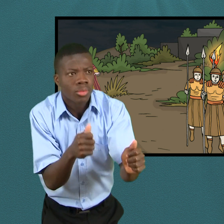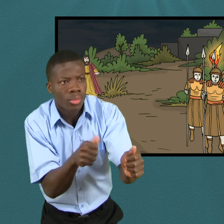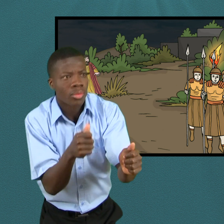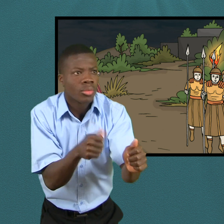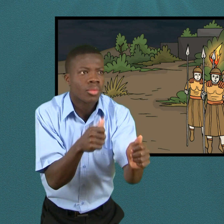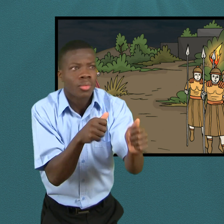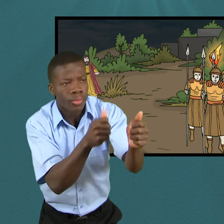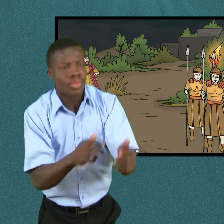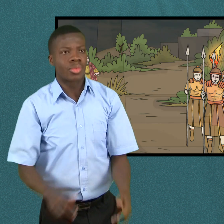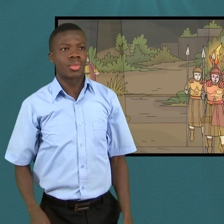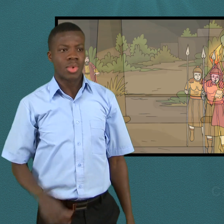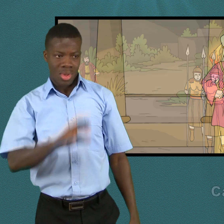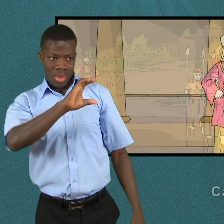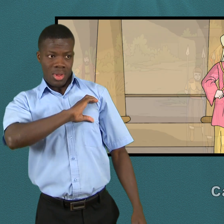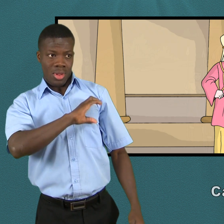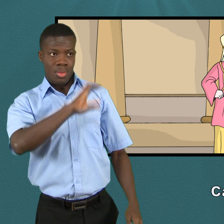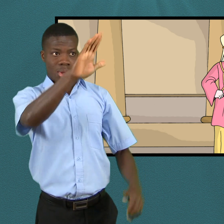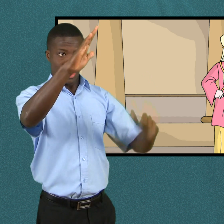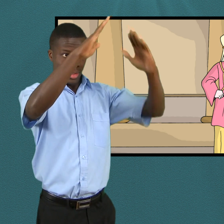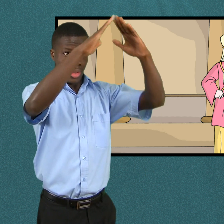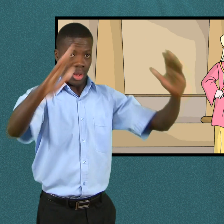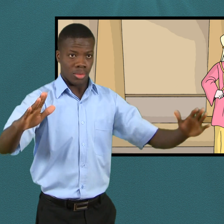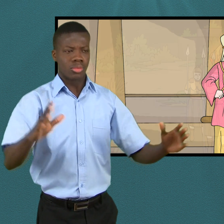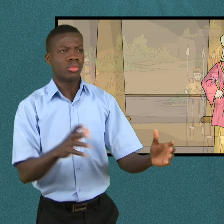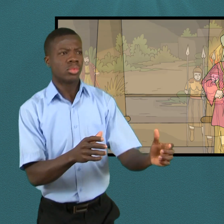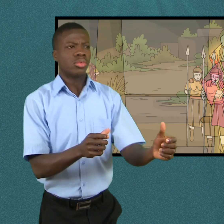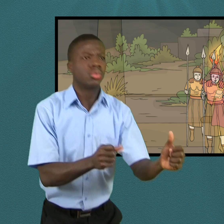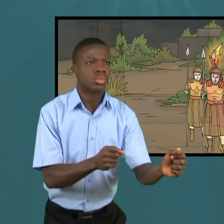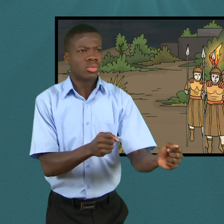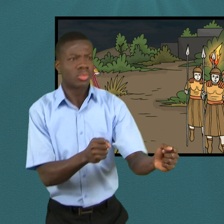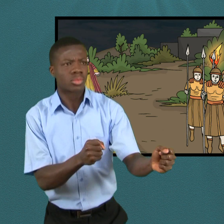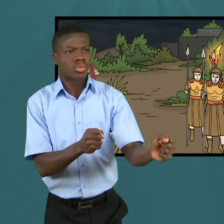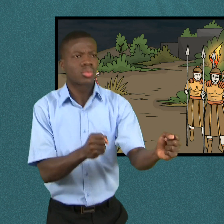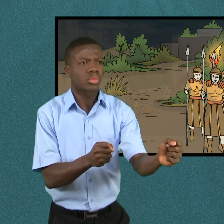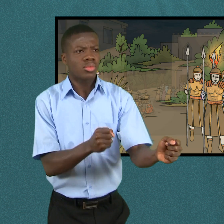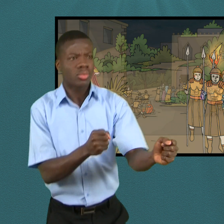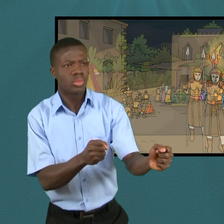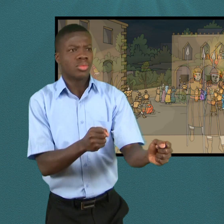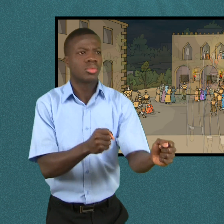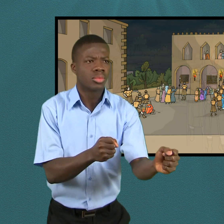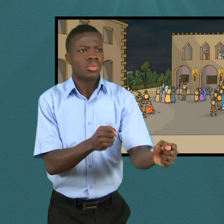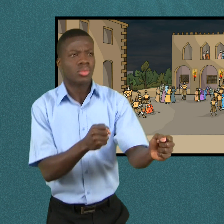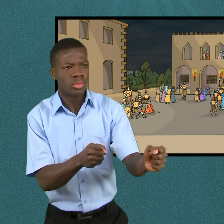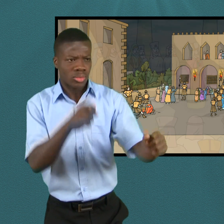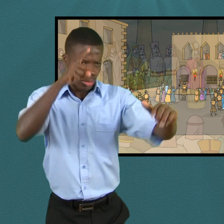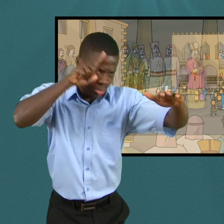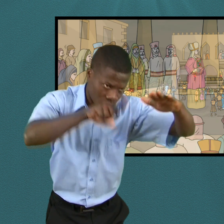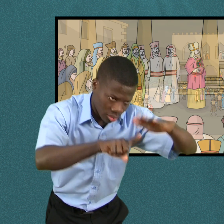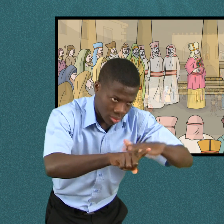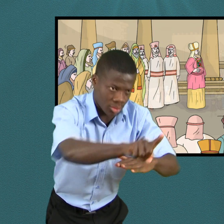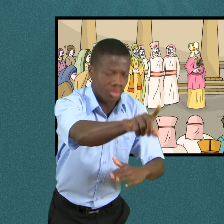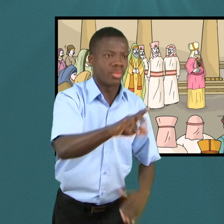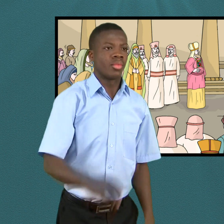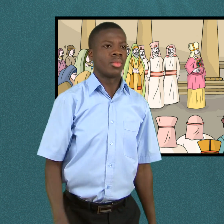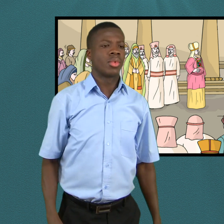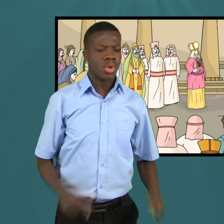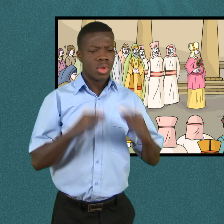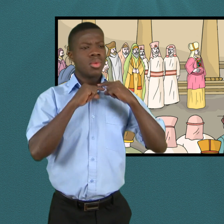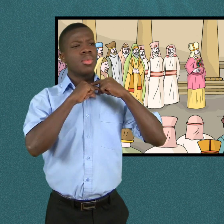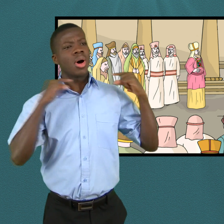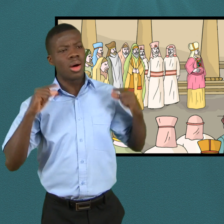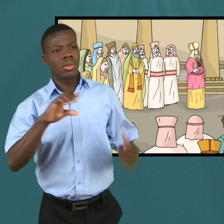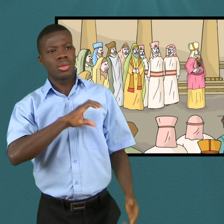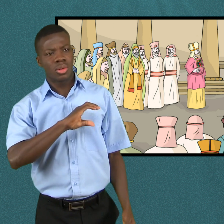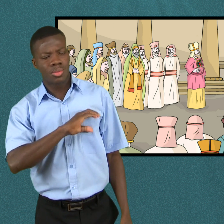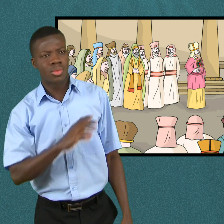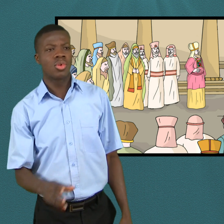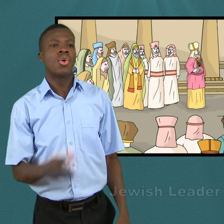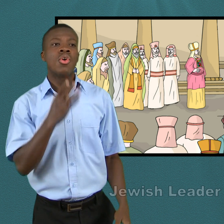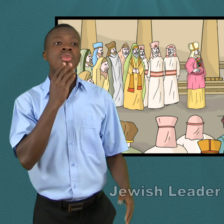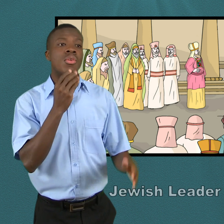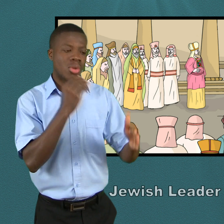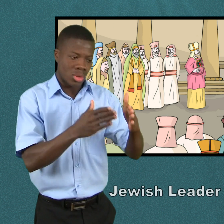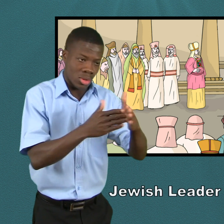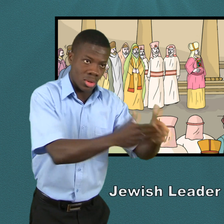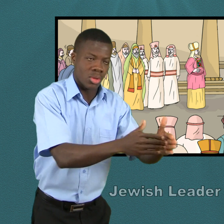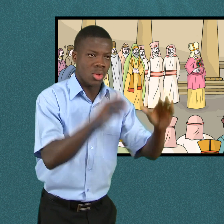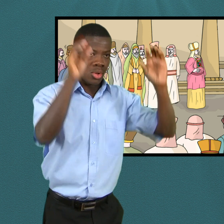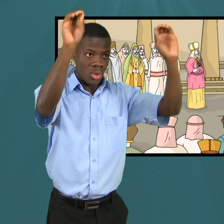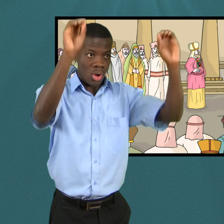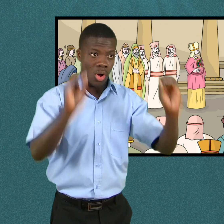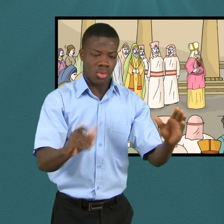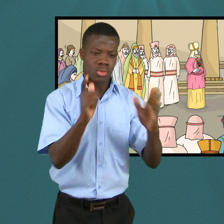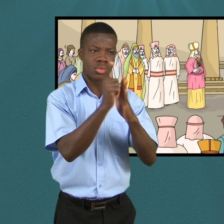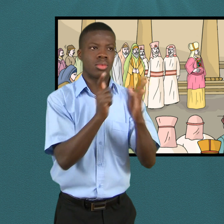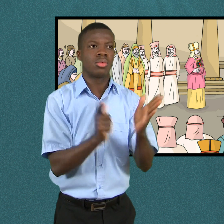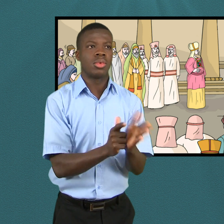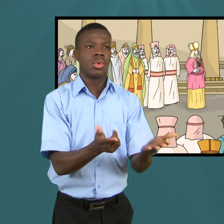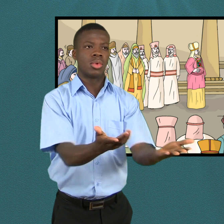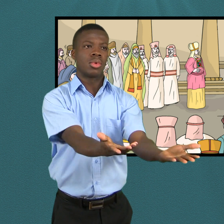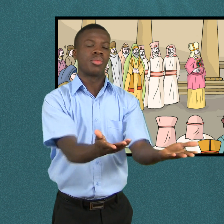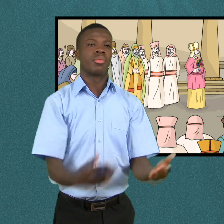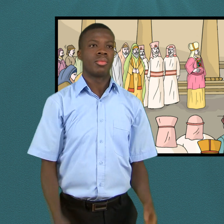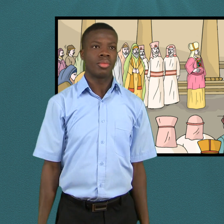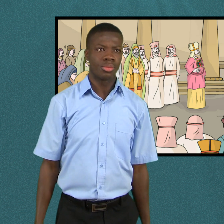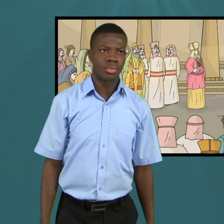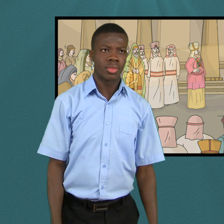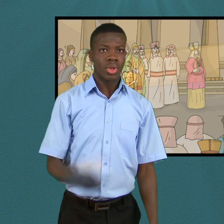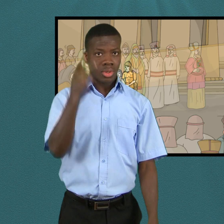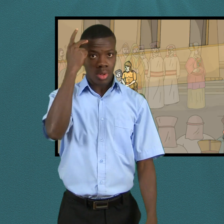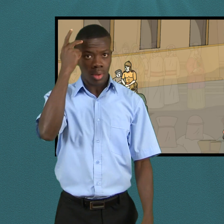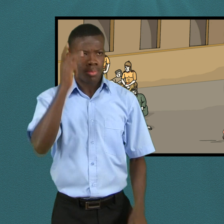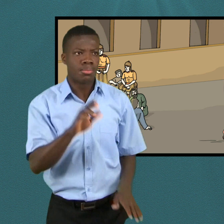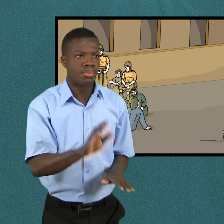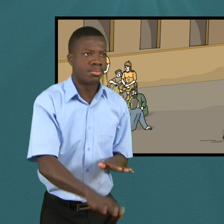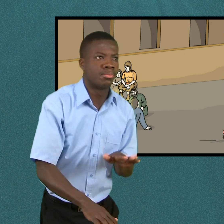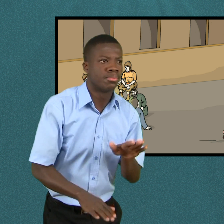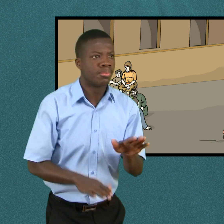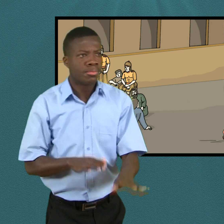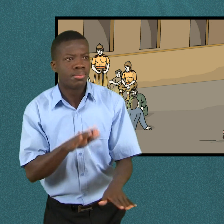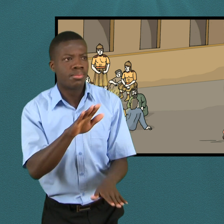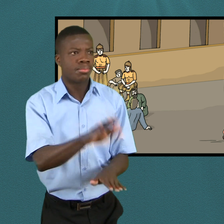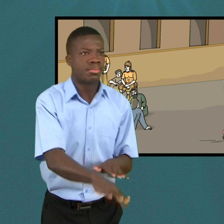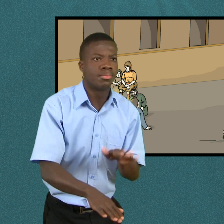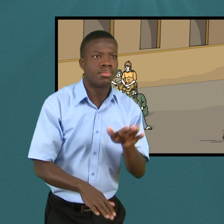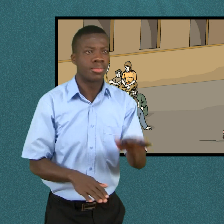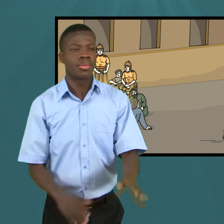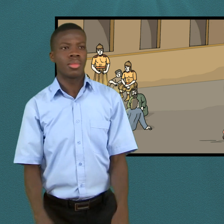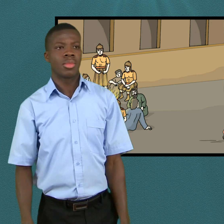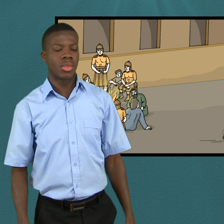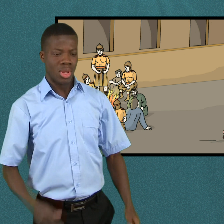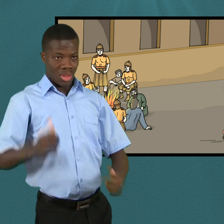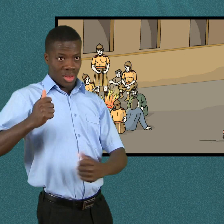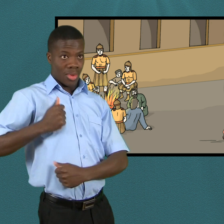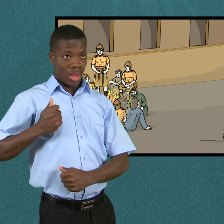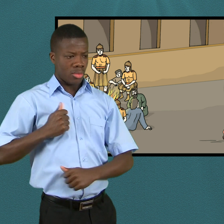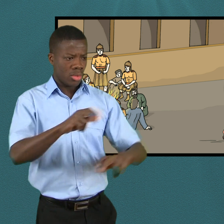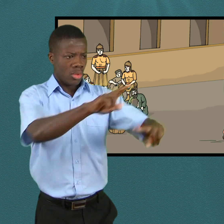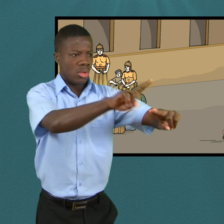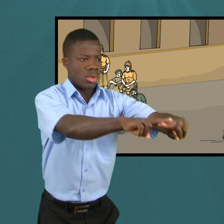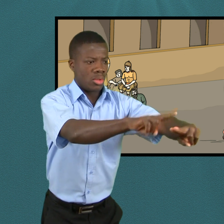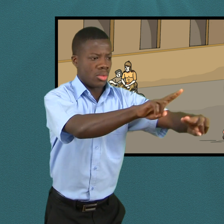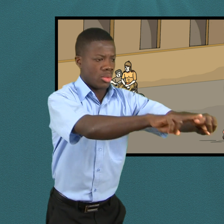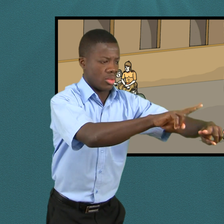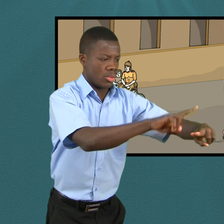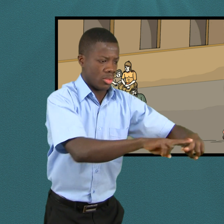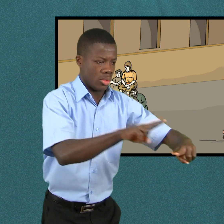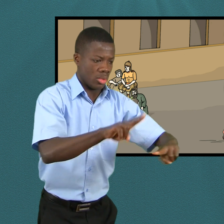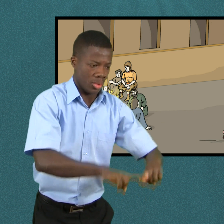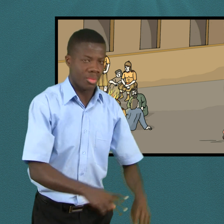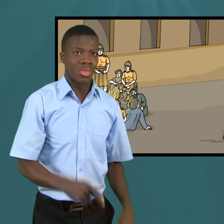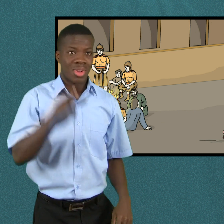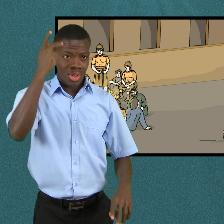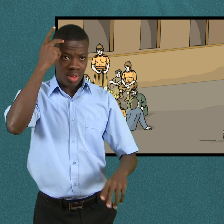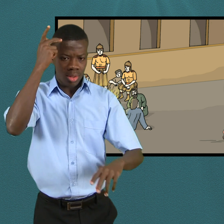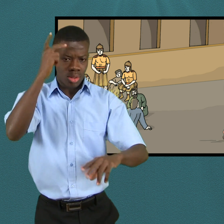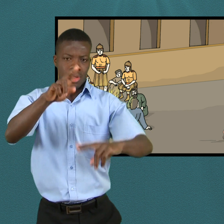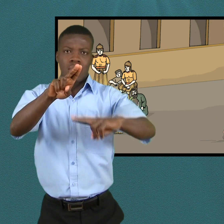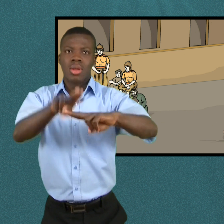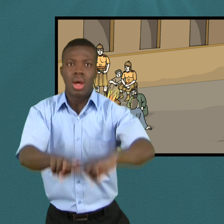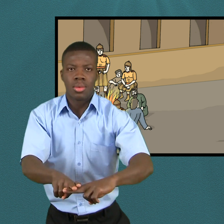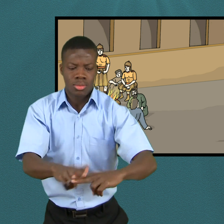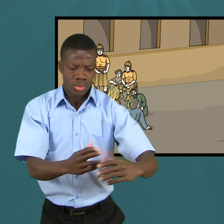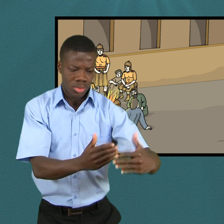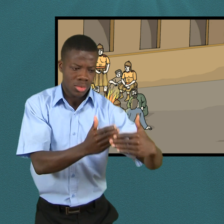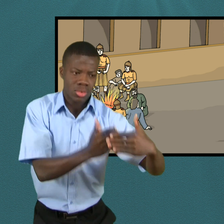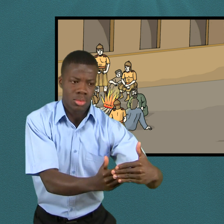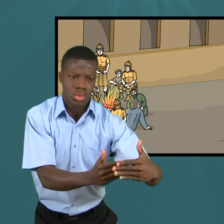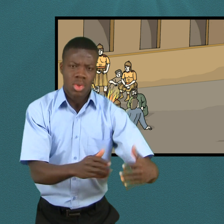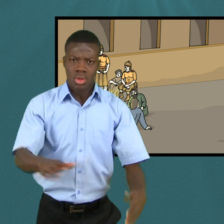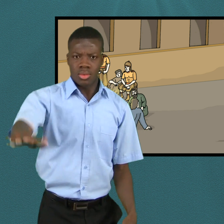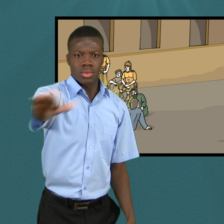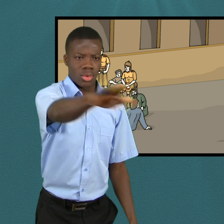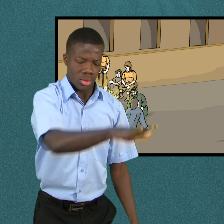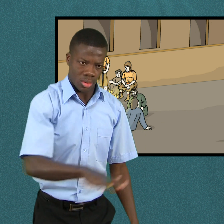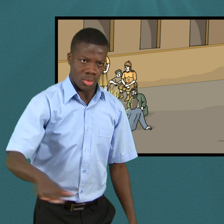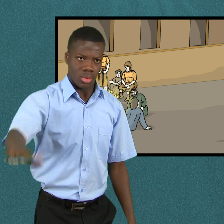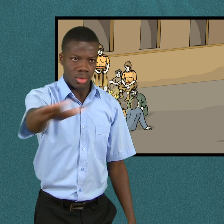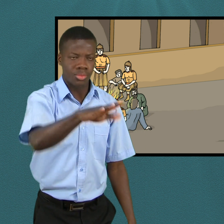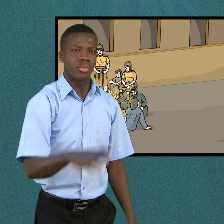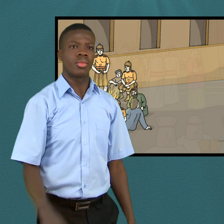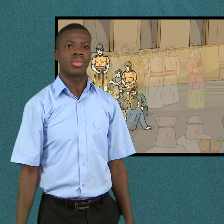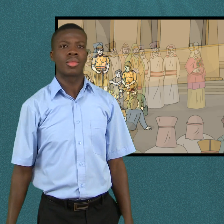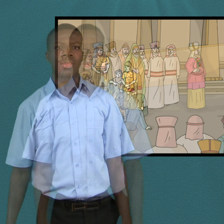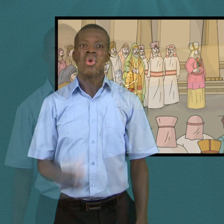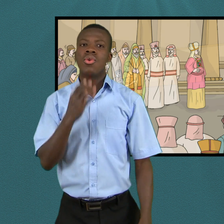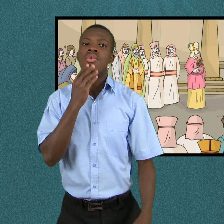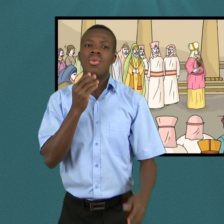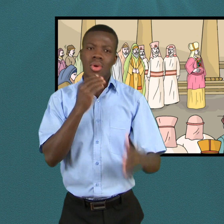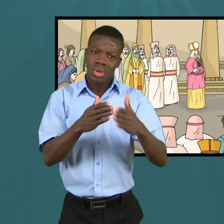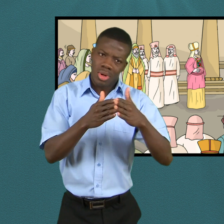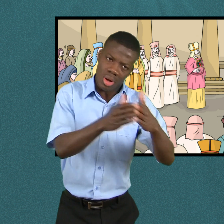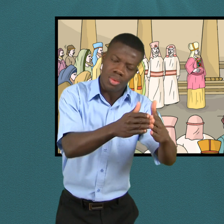But Peter followed Him at a distance, right up to the courtyard of the high priest. And he went in and sat down with the guards to see the outcome.